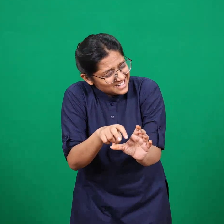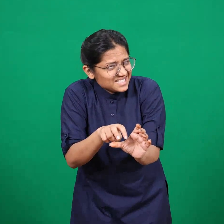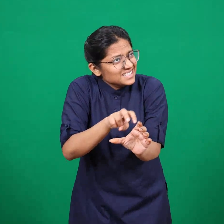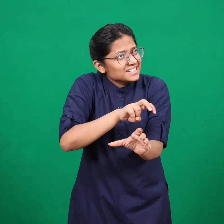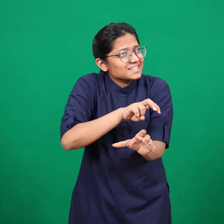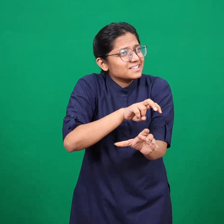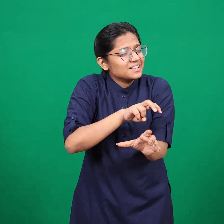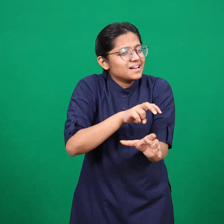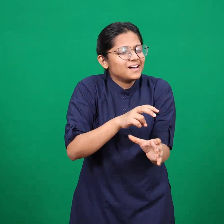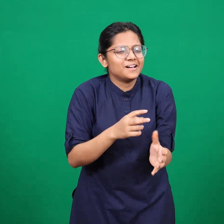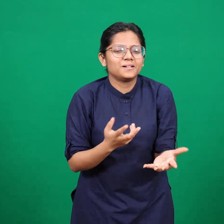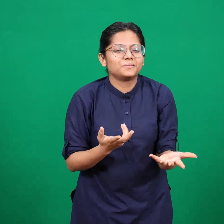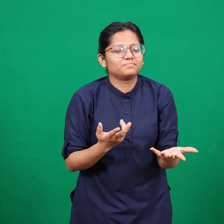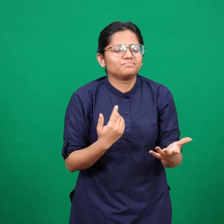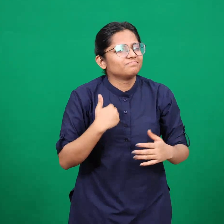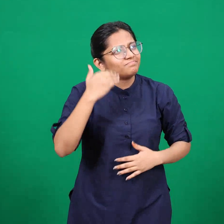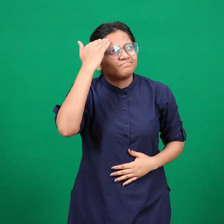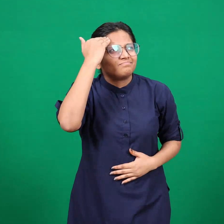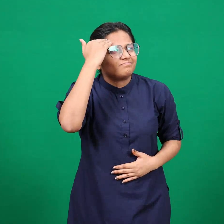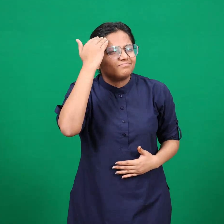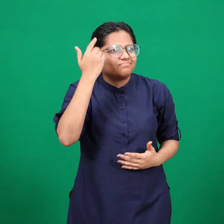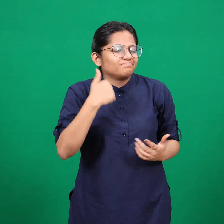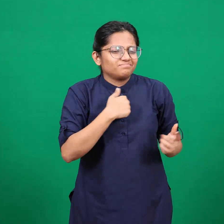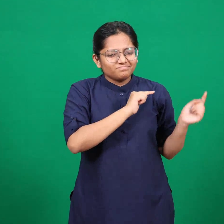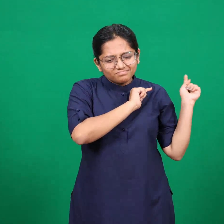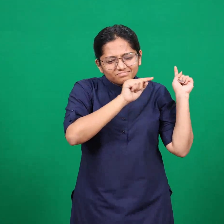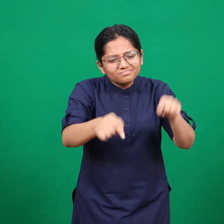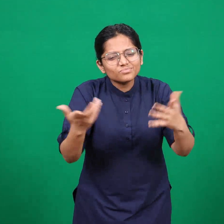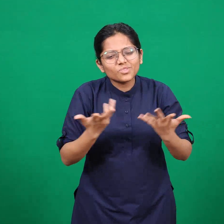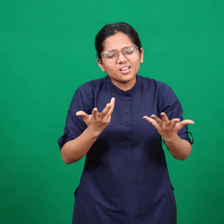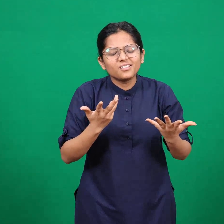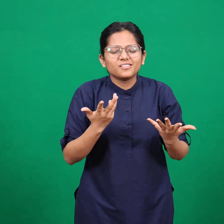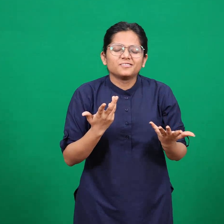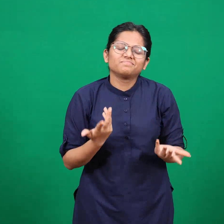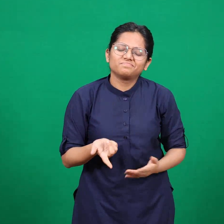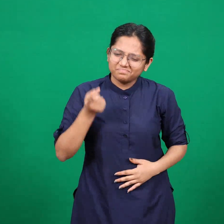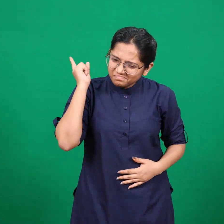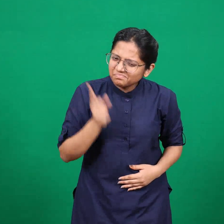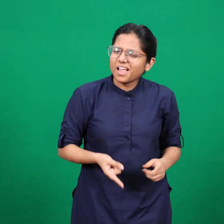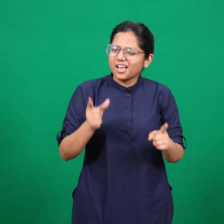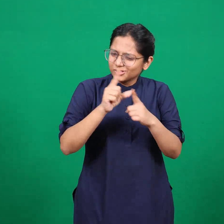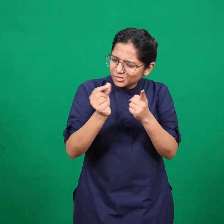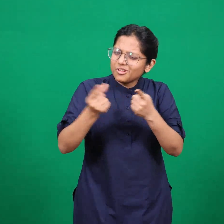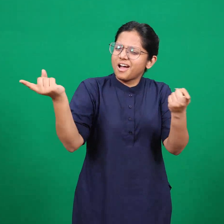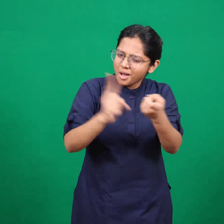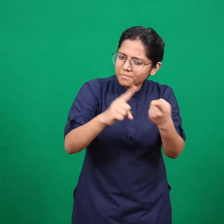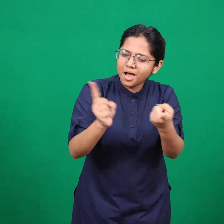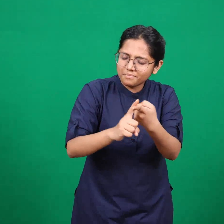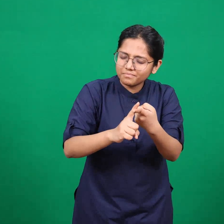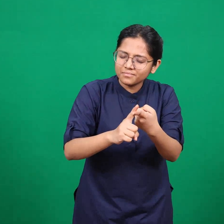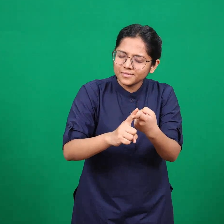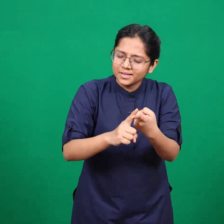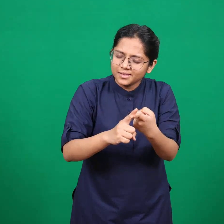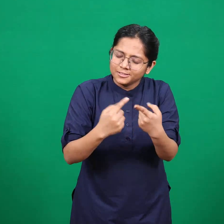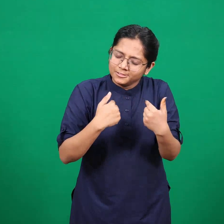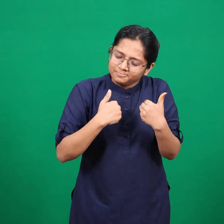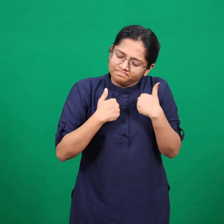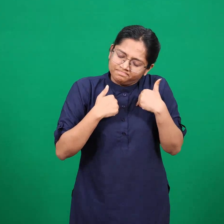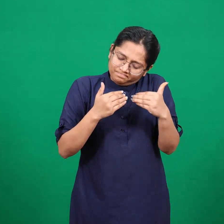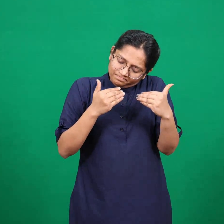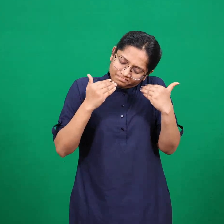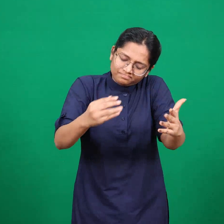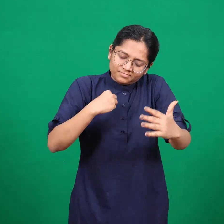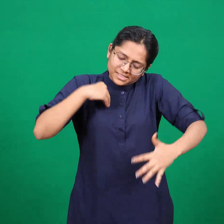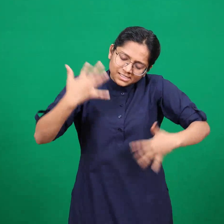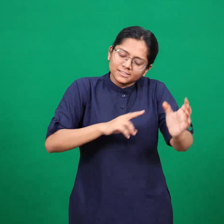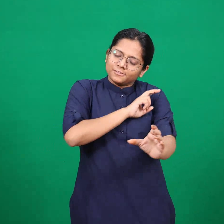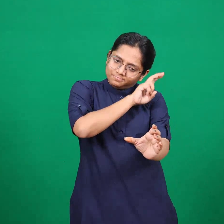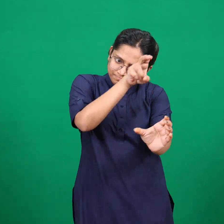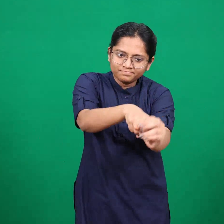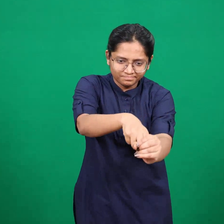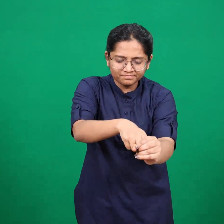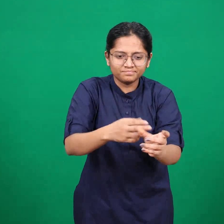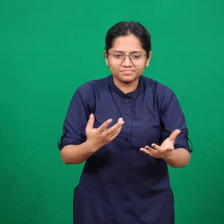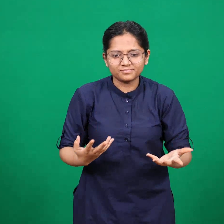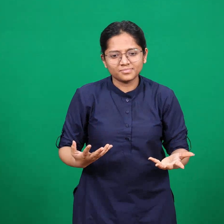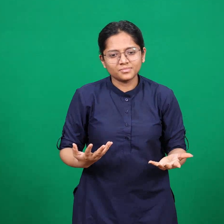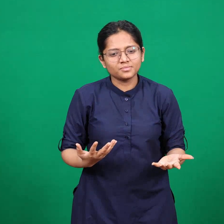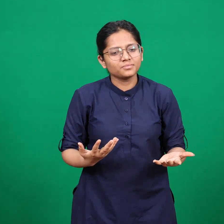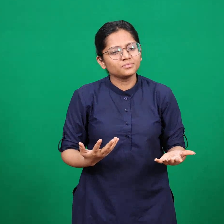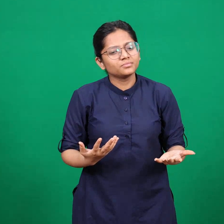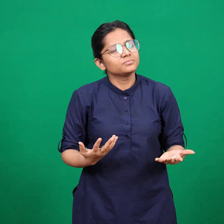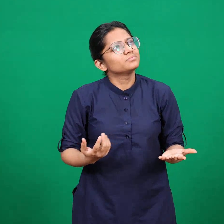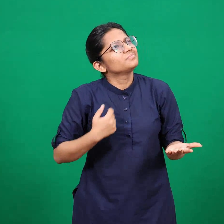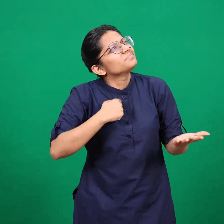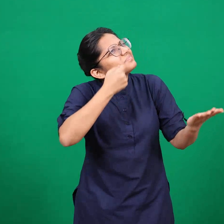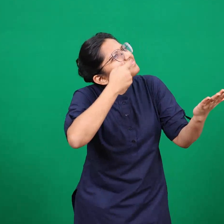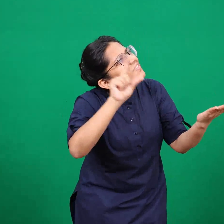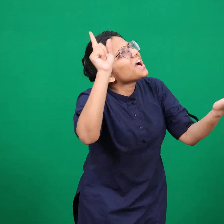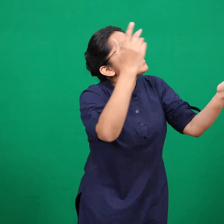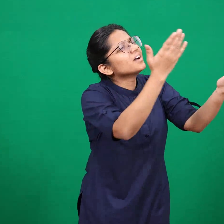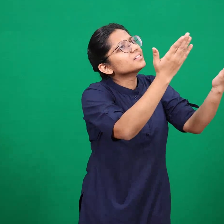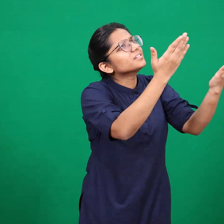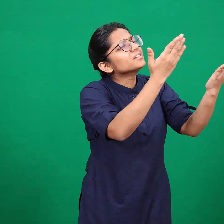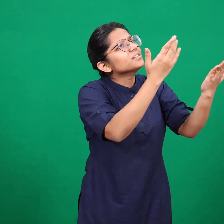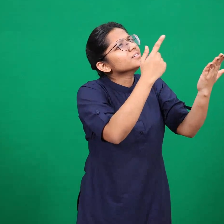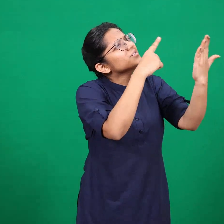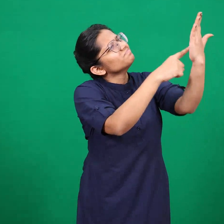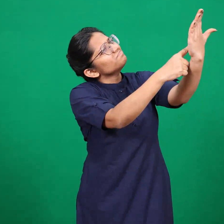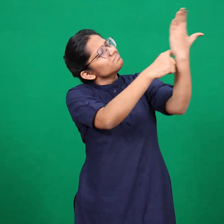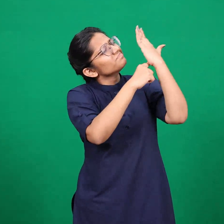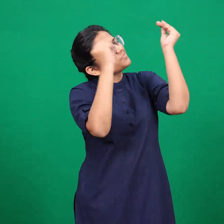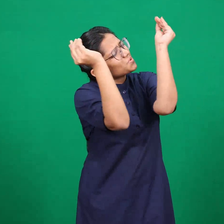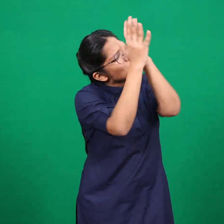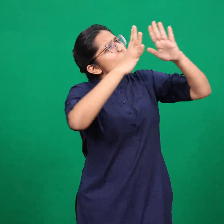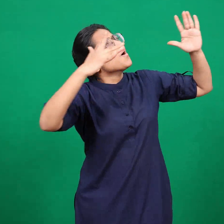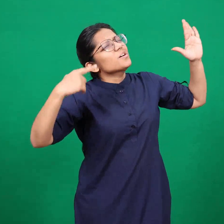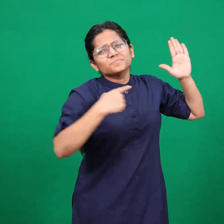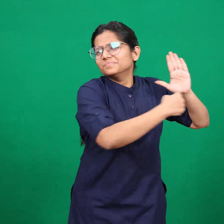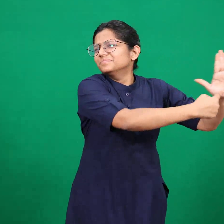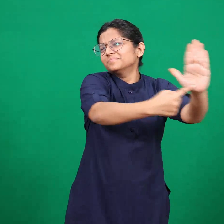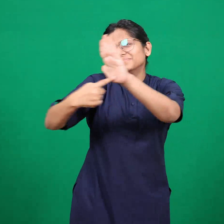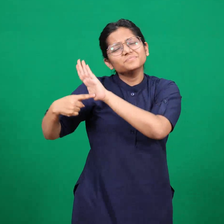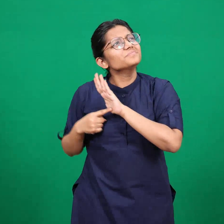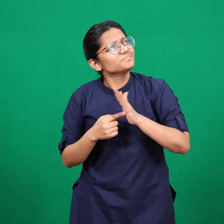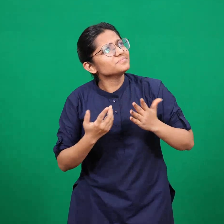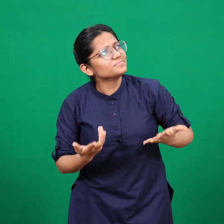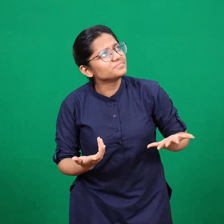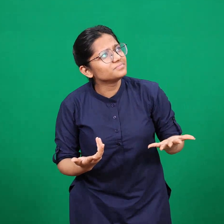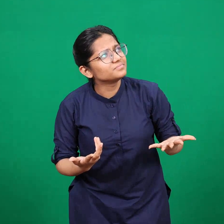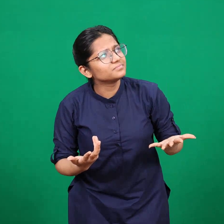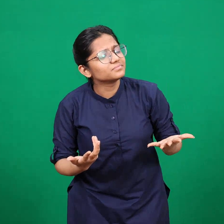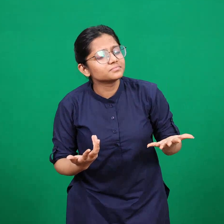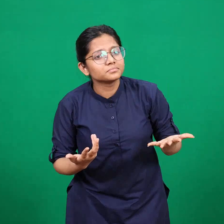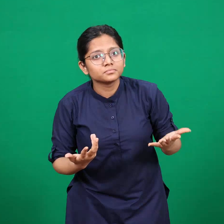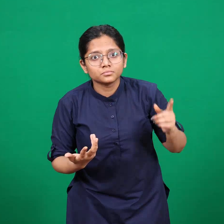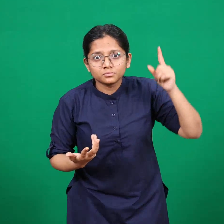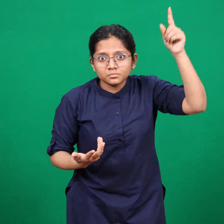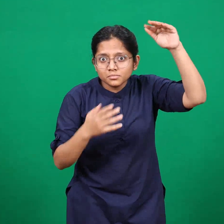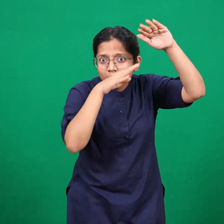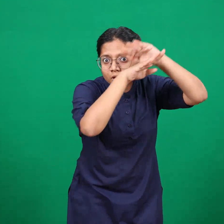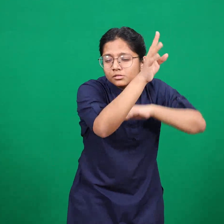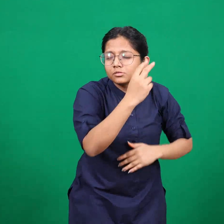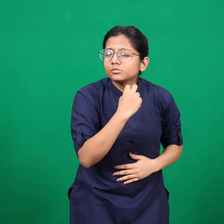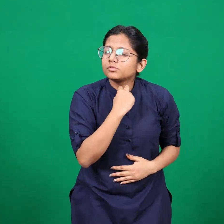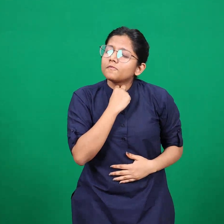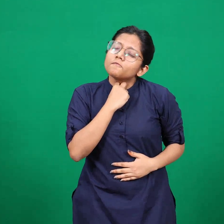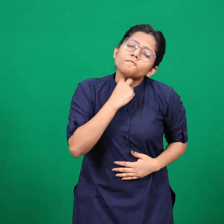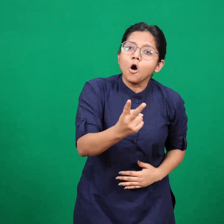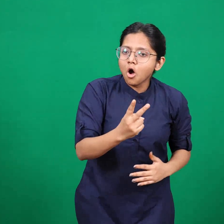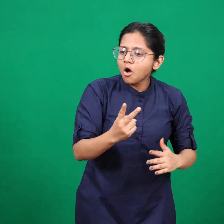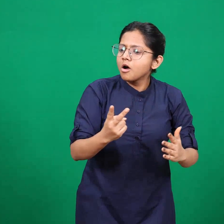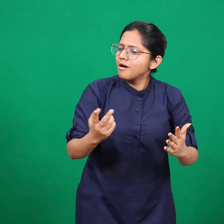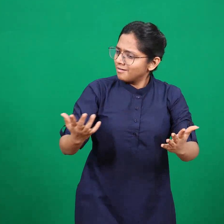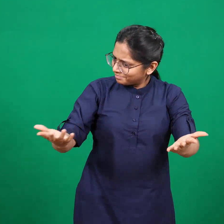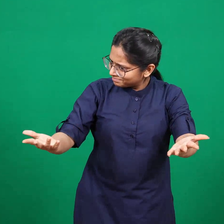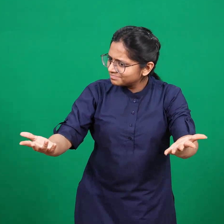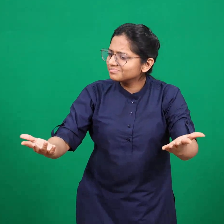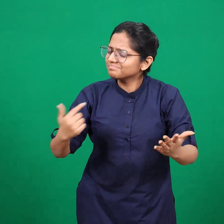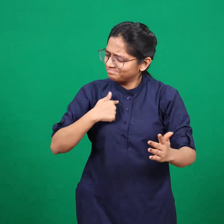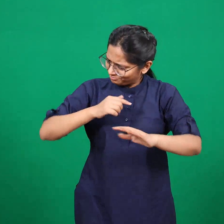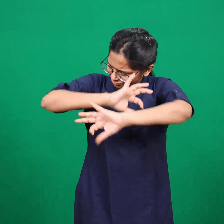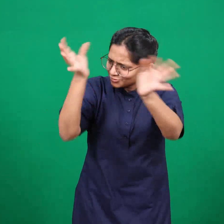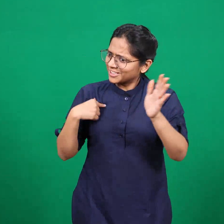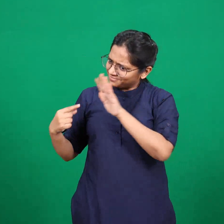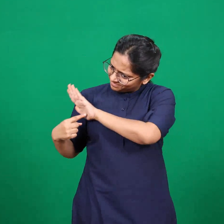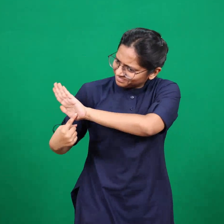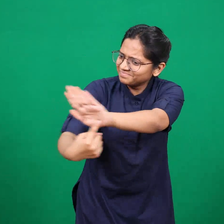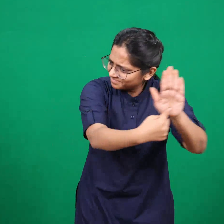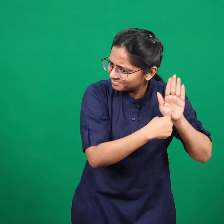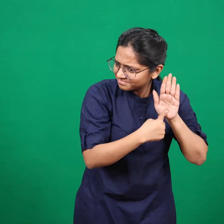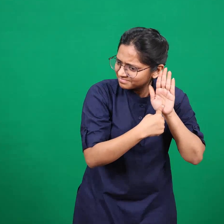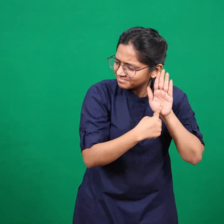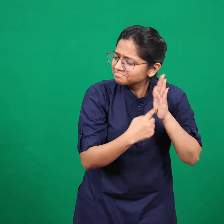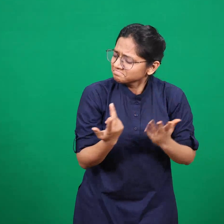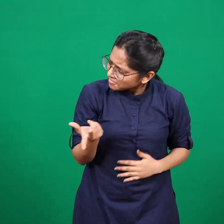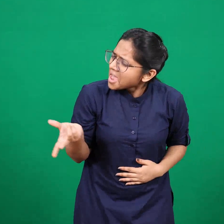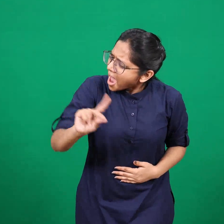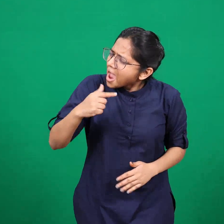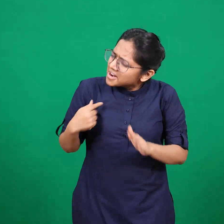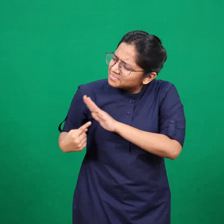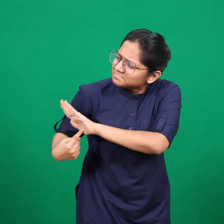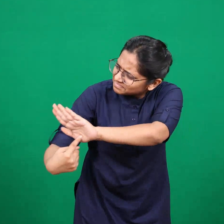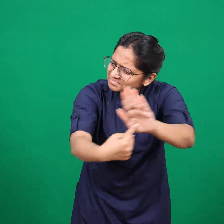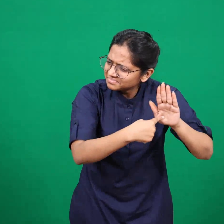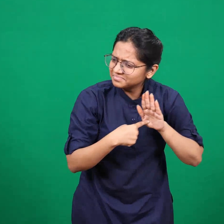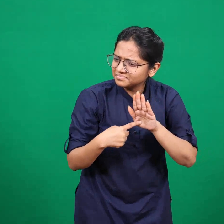Father, glorify Your name!" Then a voice came from heaven: "I have glorified it, and I will glorify it again."